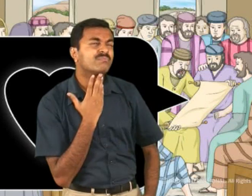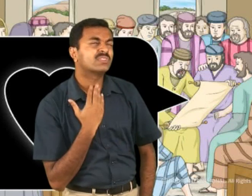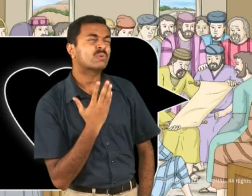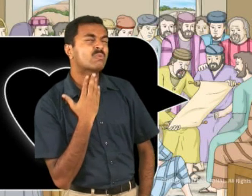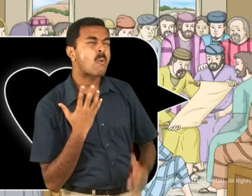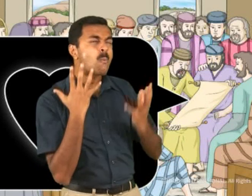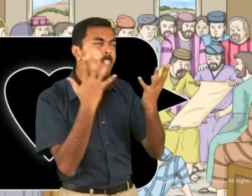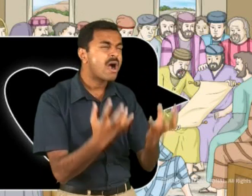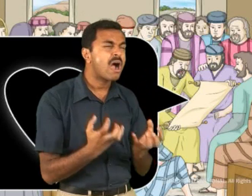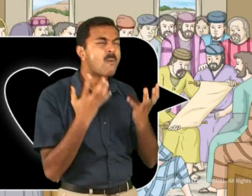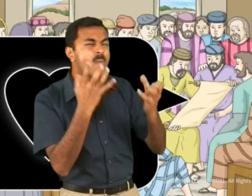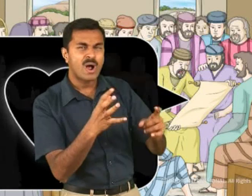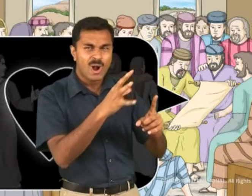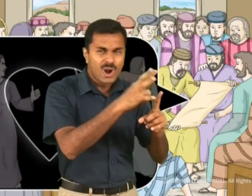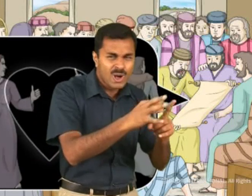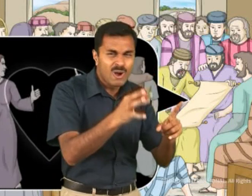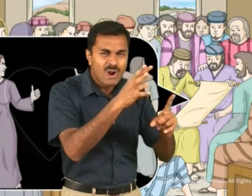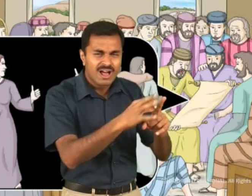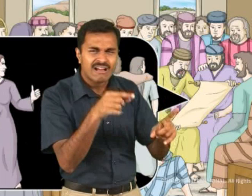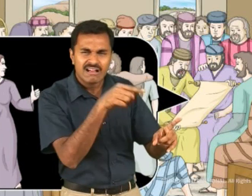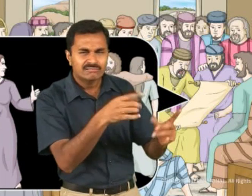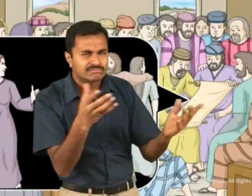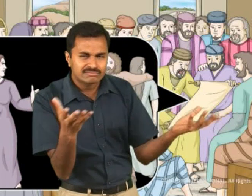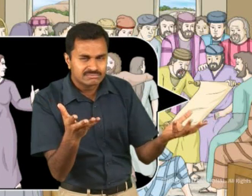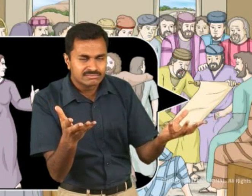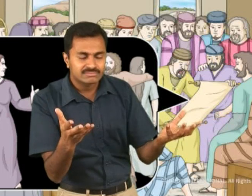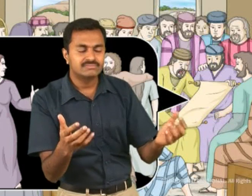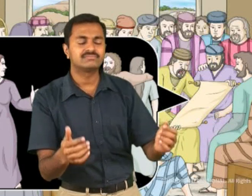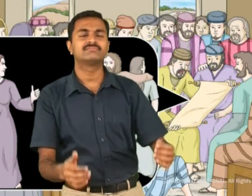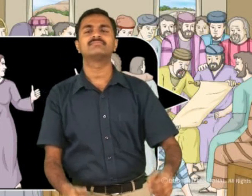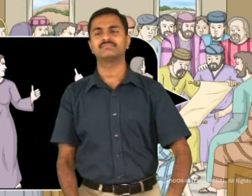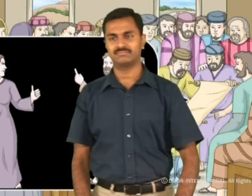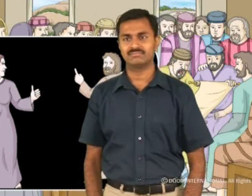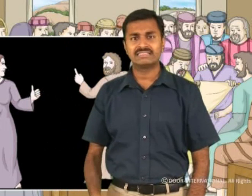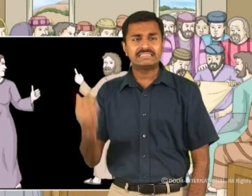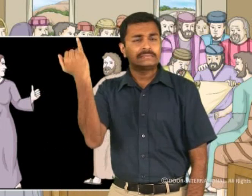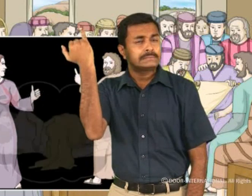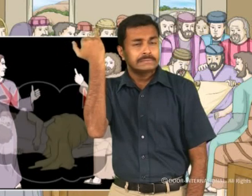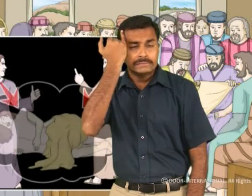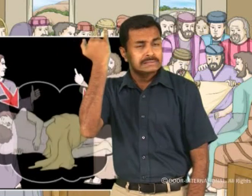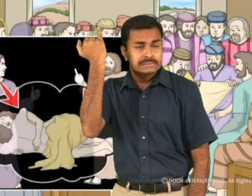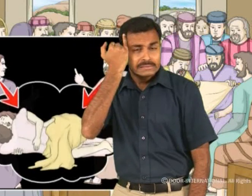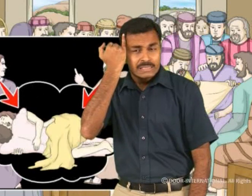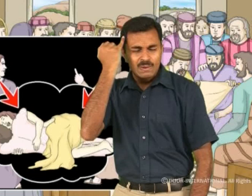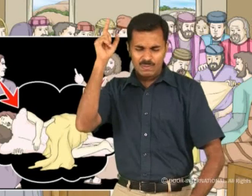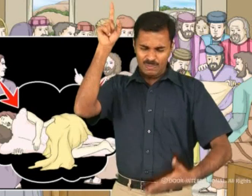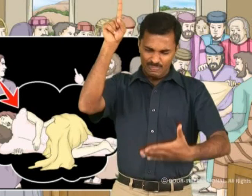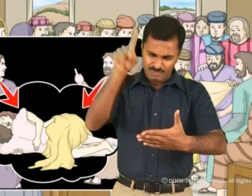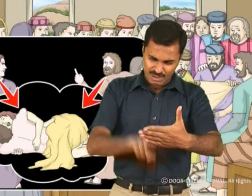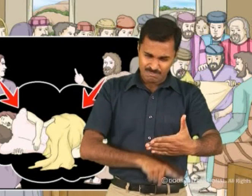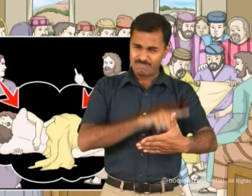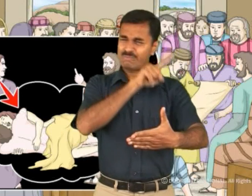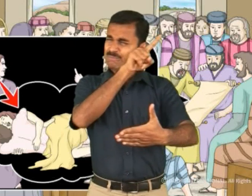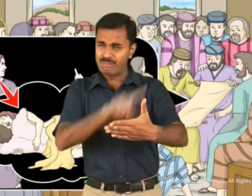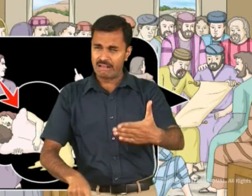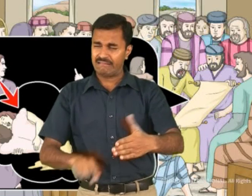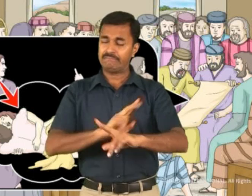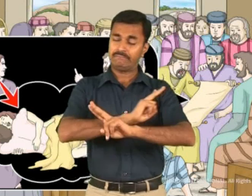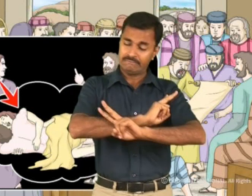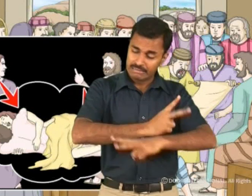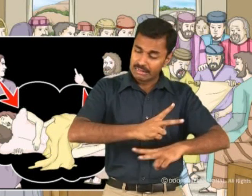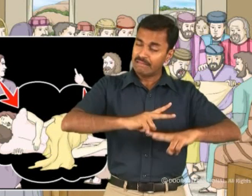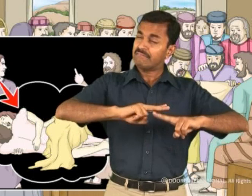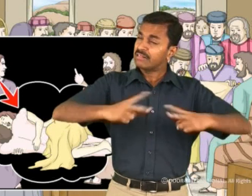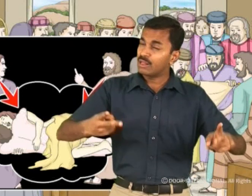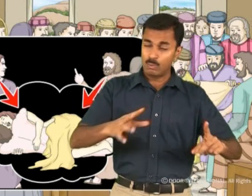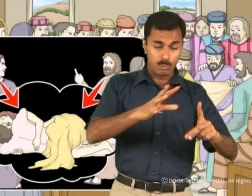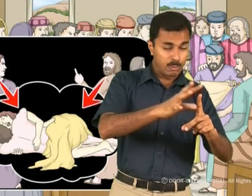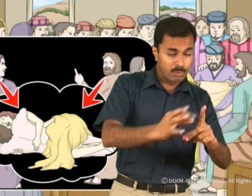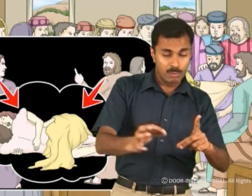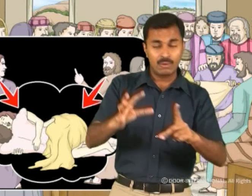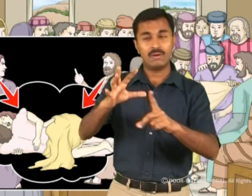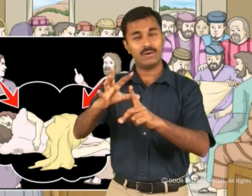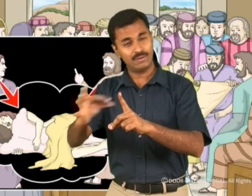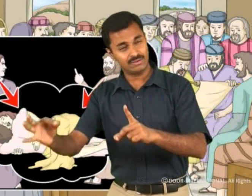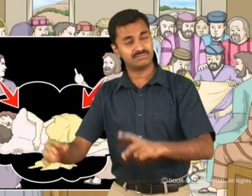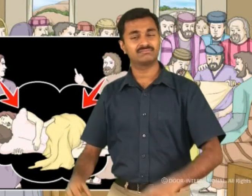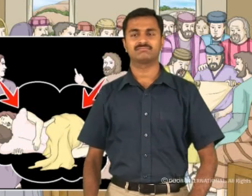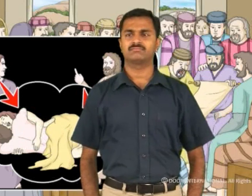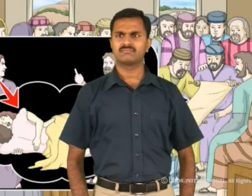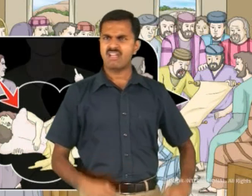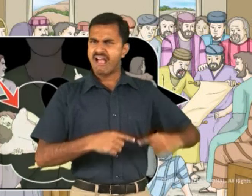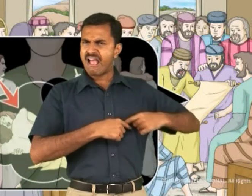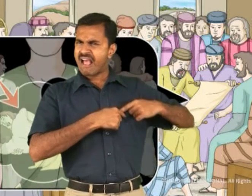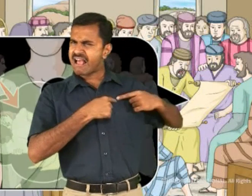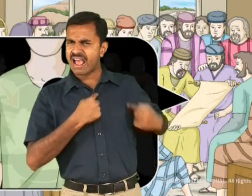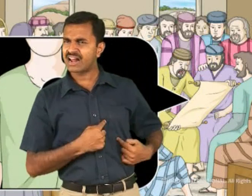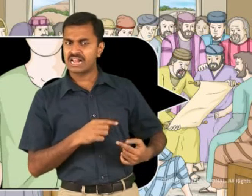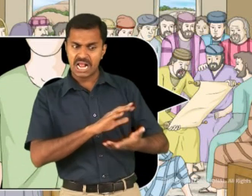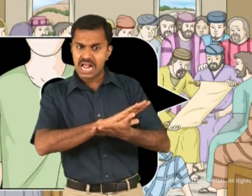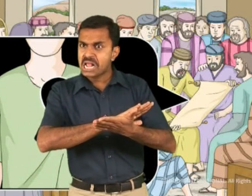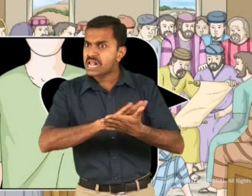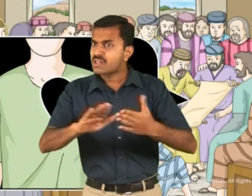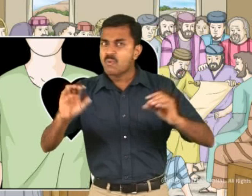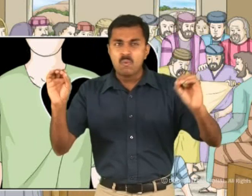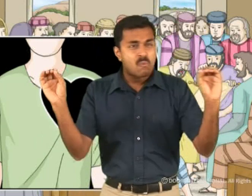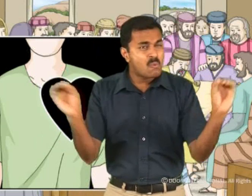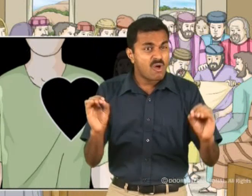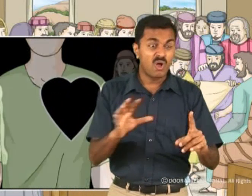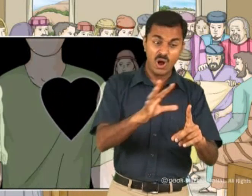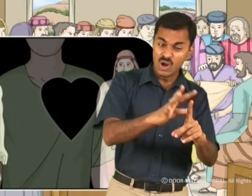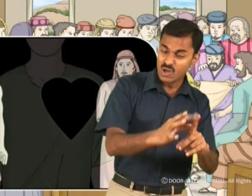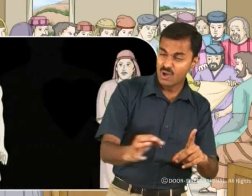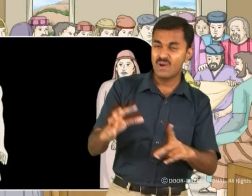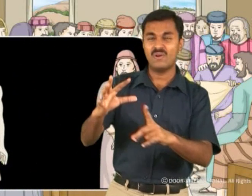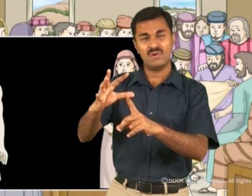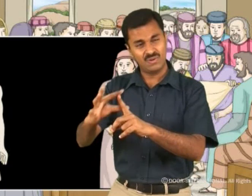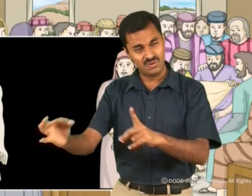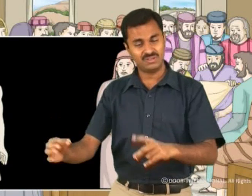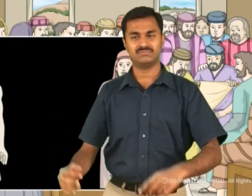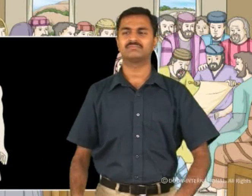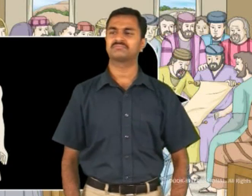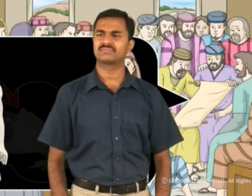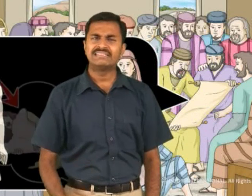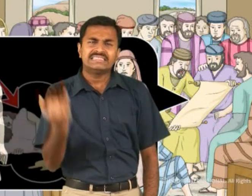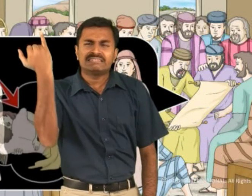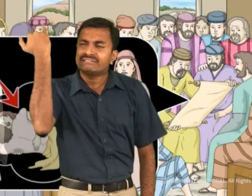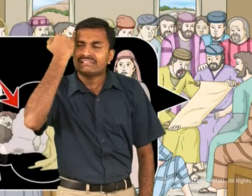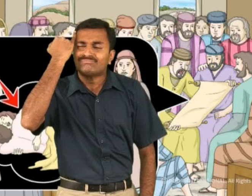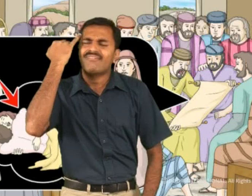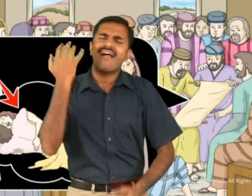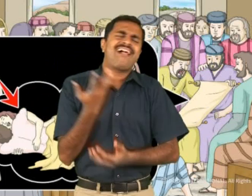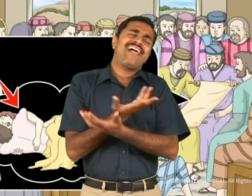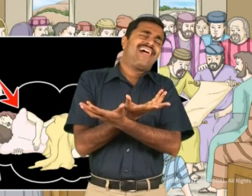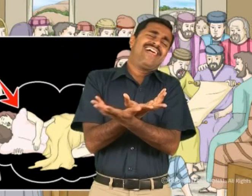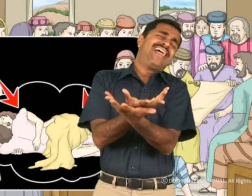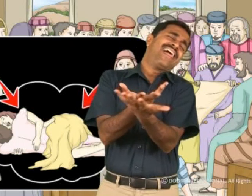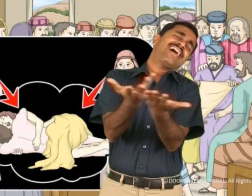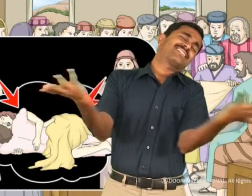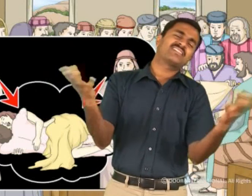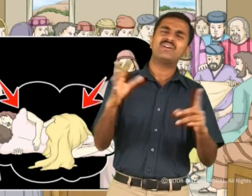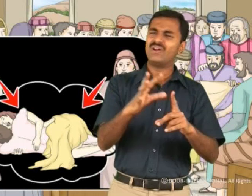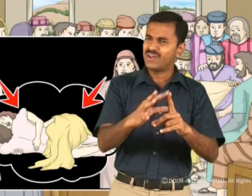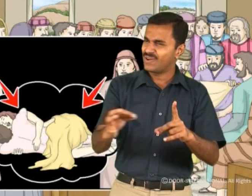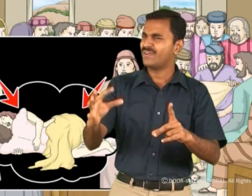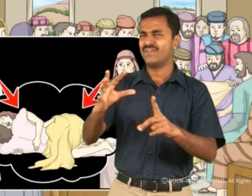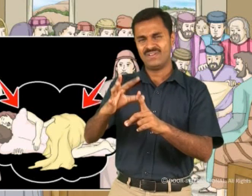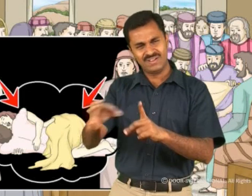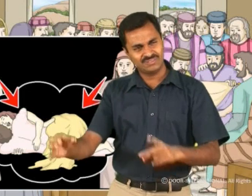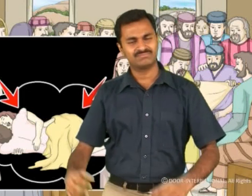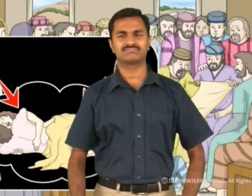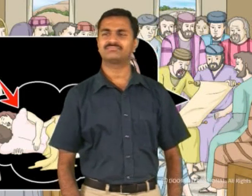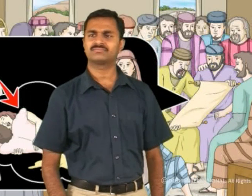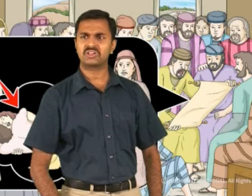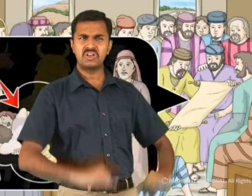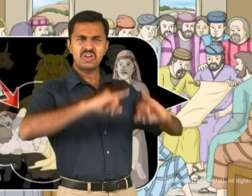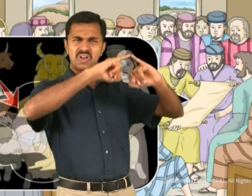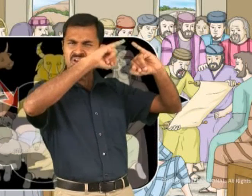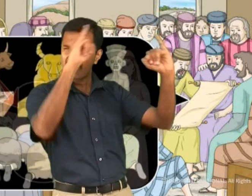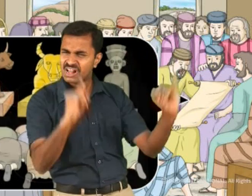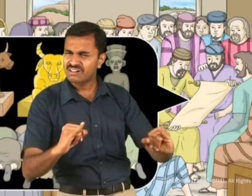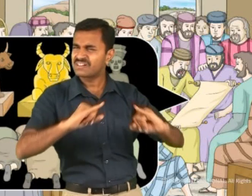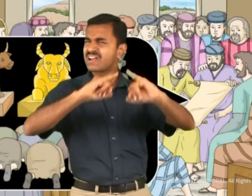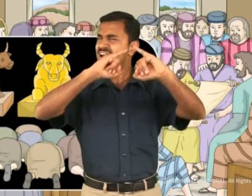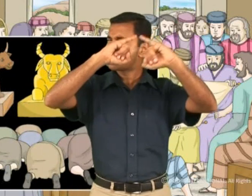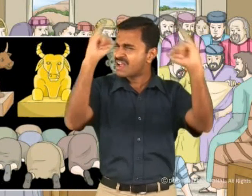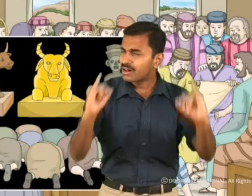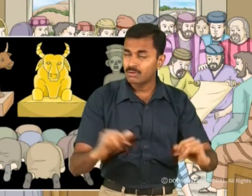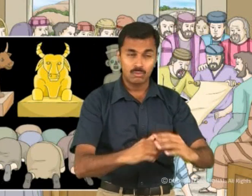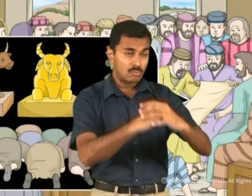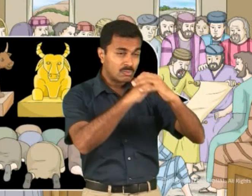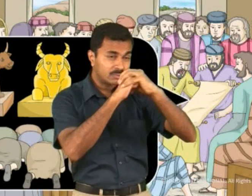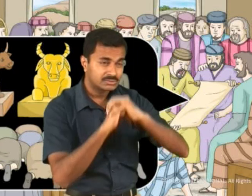The acts of the flesh are obvious: sexual immorality, impurity, and debauchery;